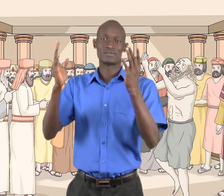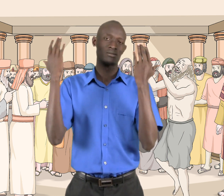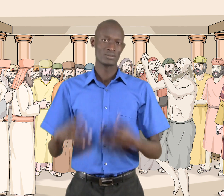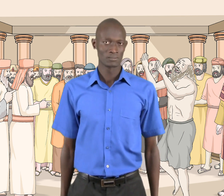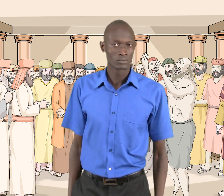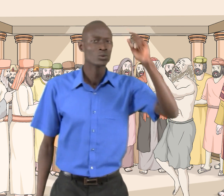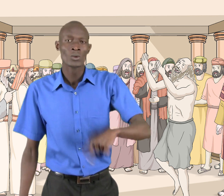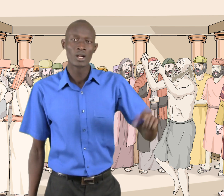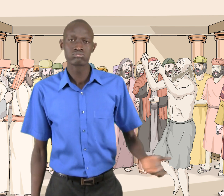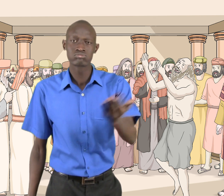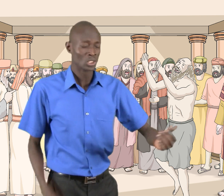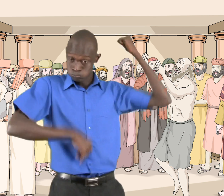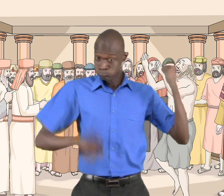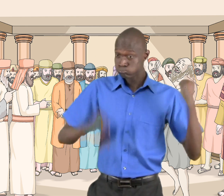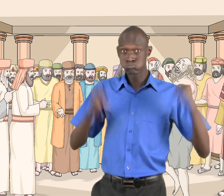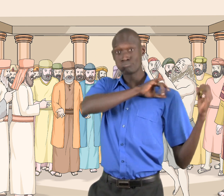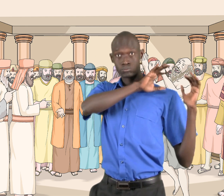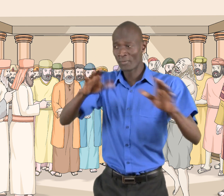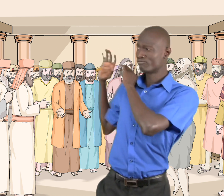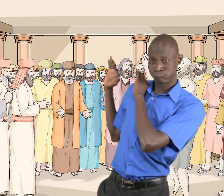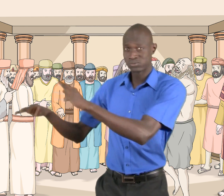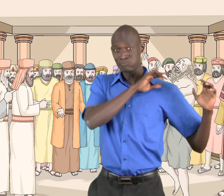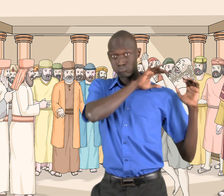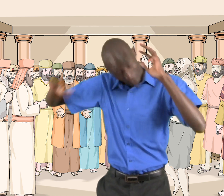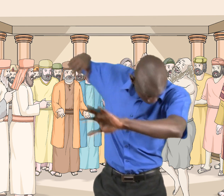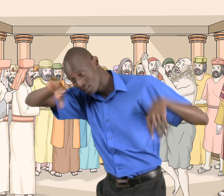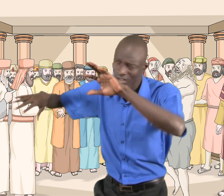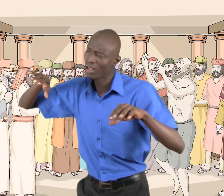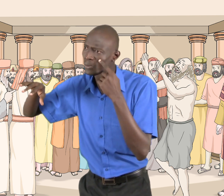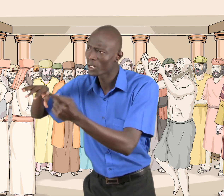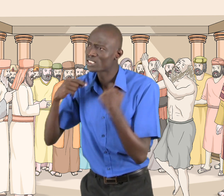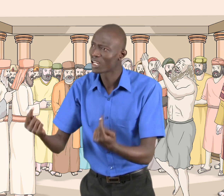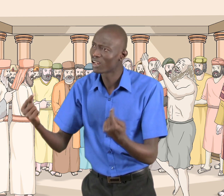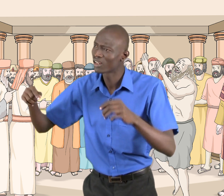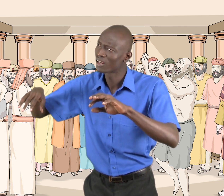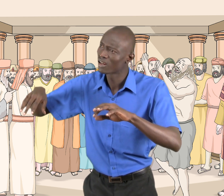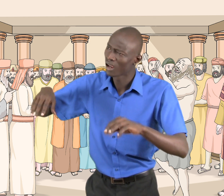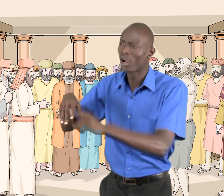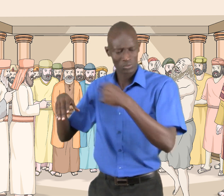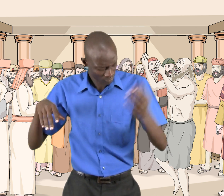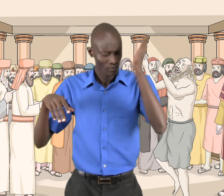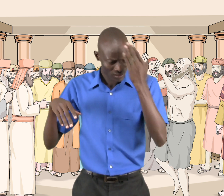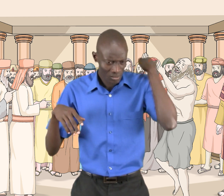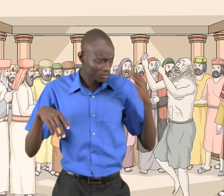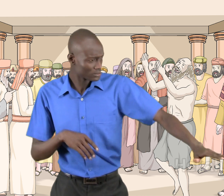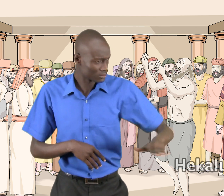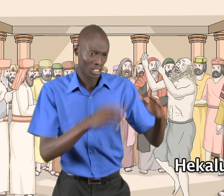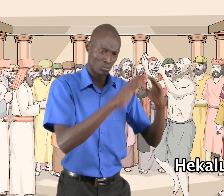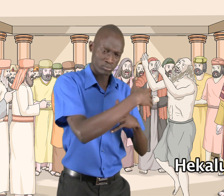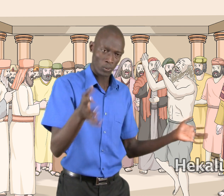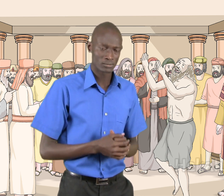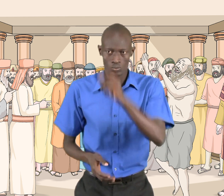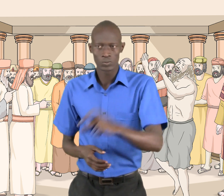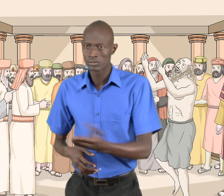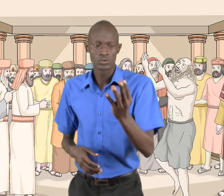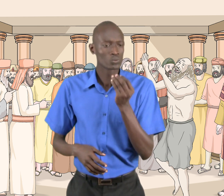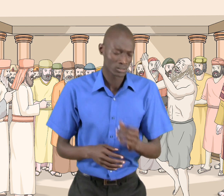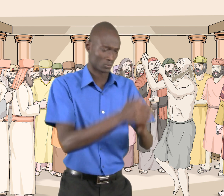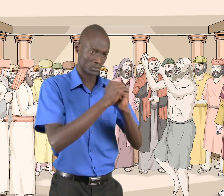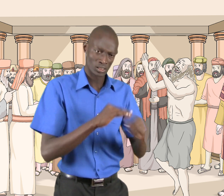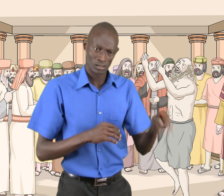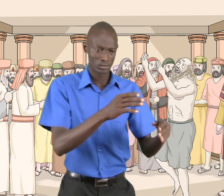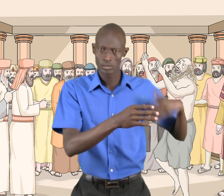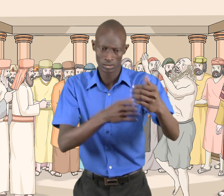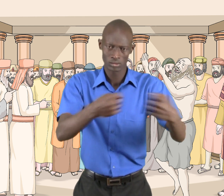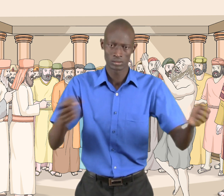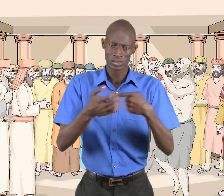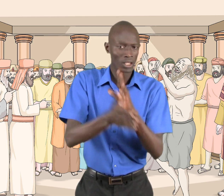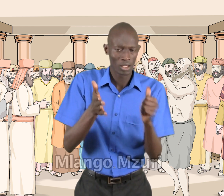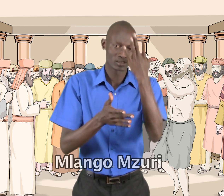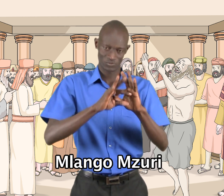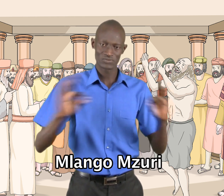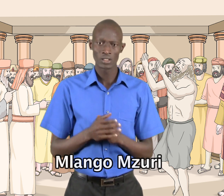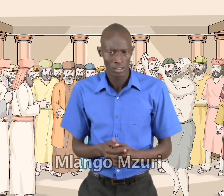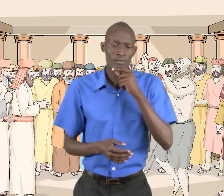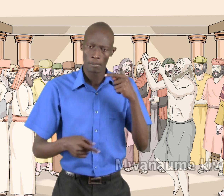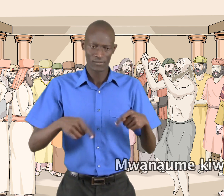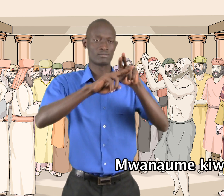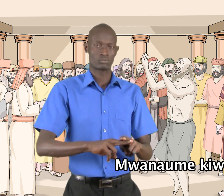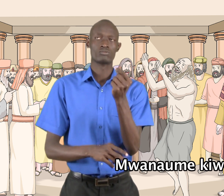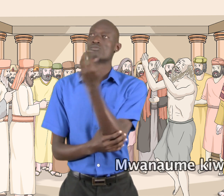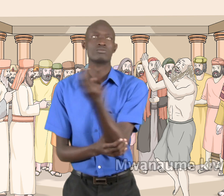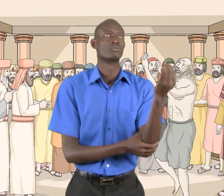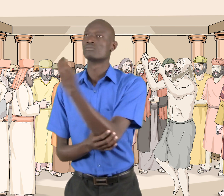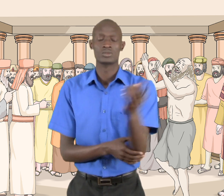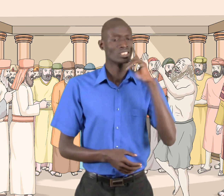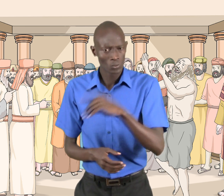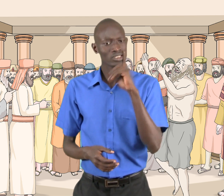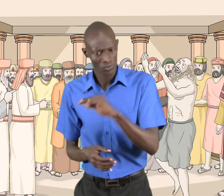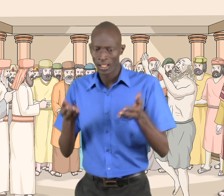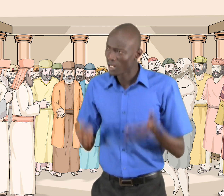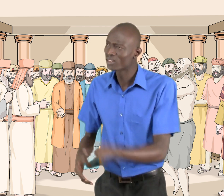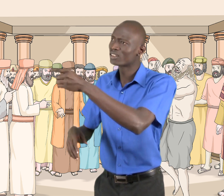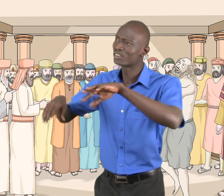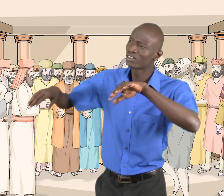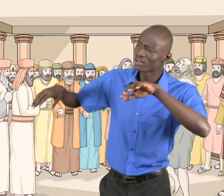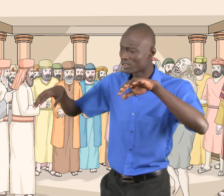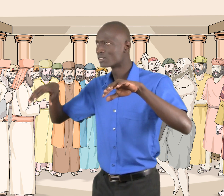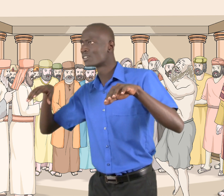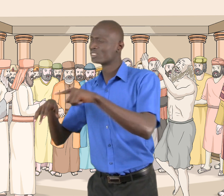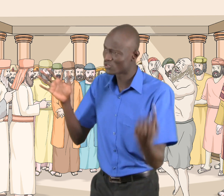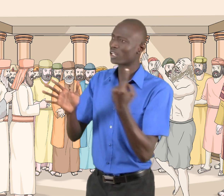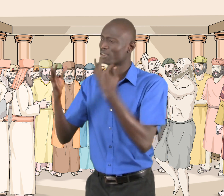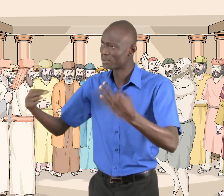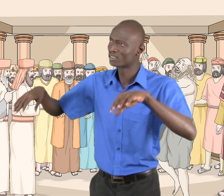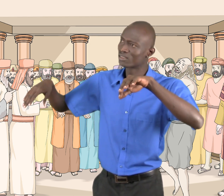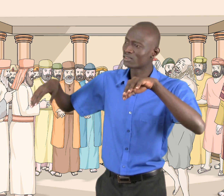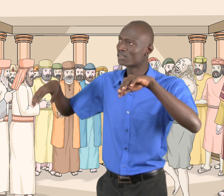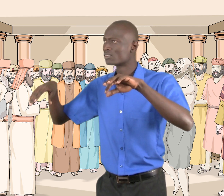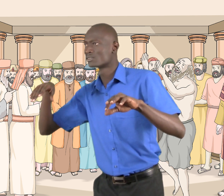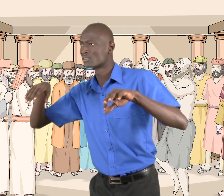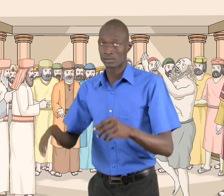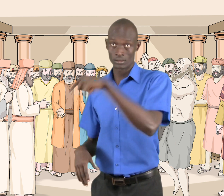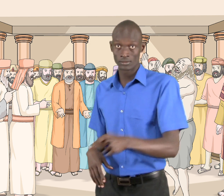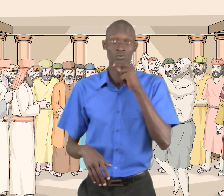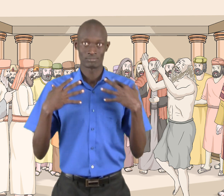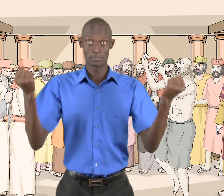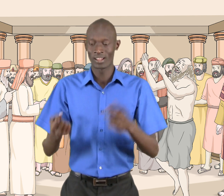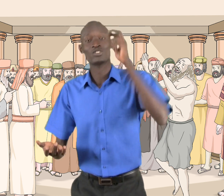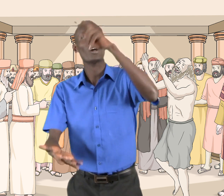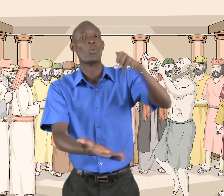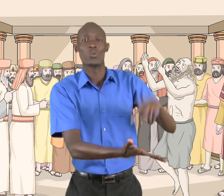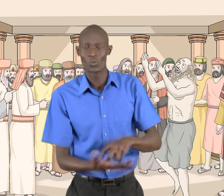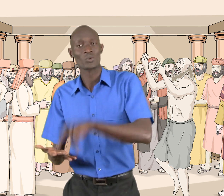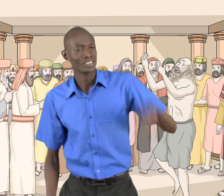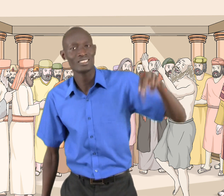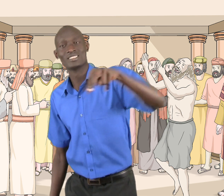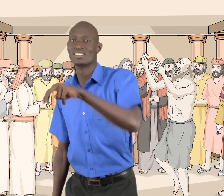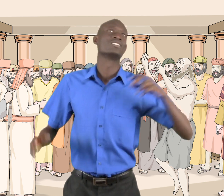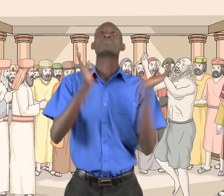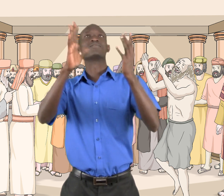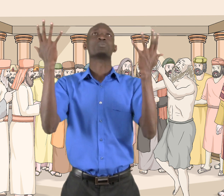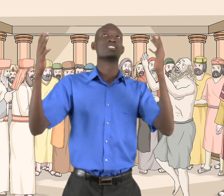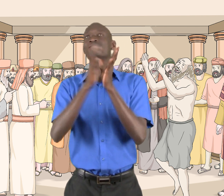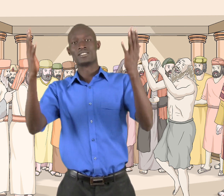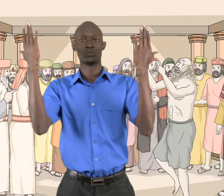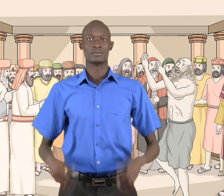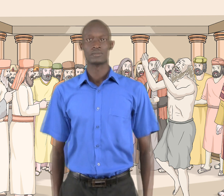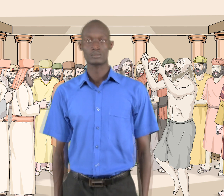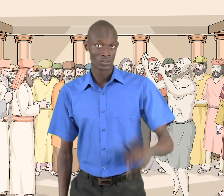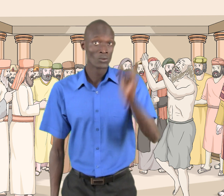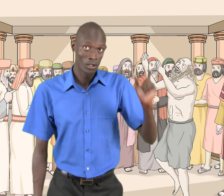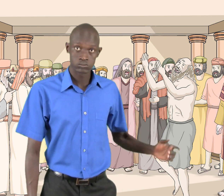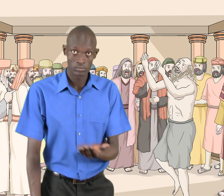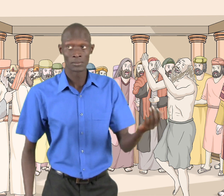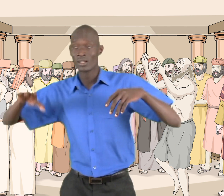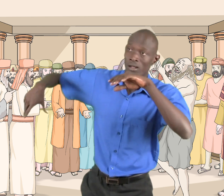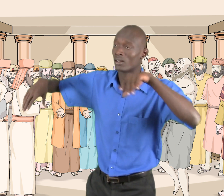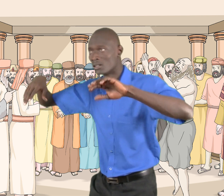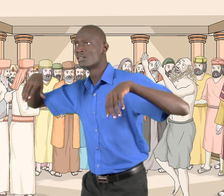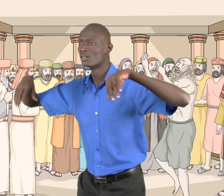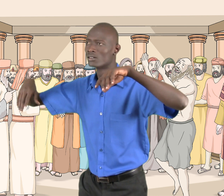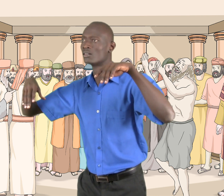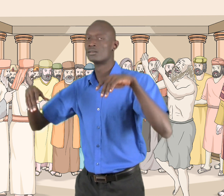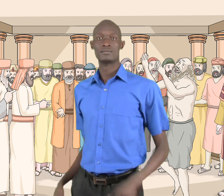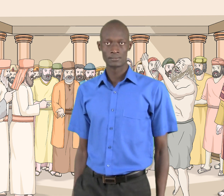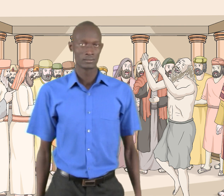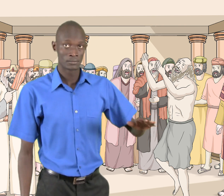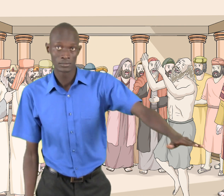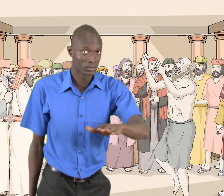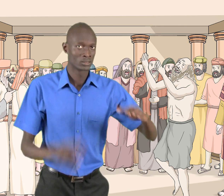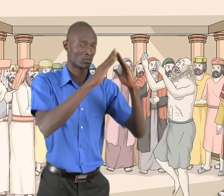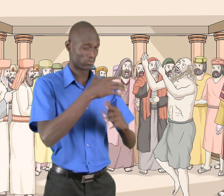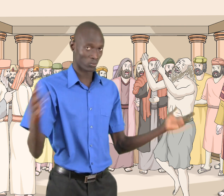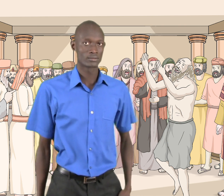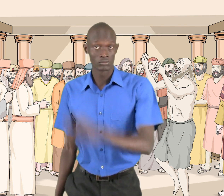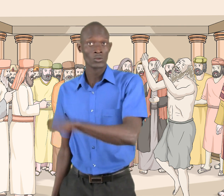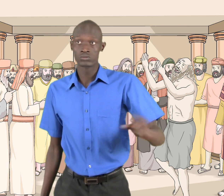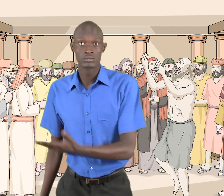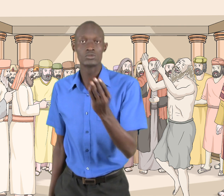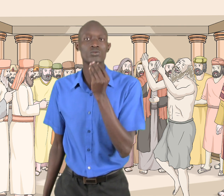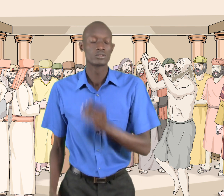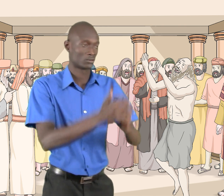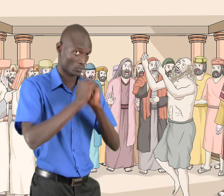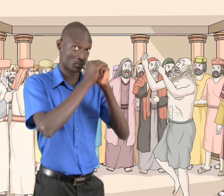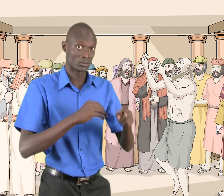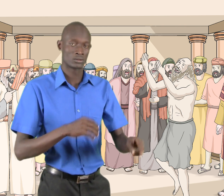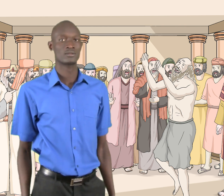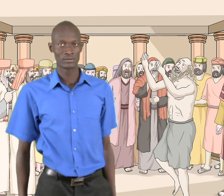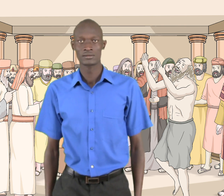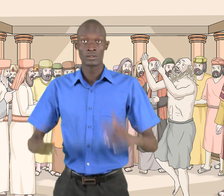When all the people saw him walking and praising God, they recognized him as the man who used to sit begging at the Beautiful Gate of the temple, and they were filled with wonder and amazement at what had happened to him.